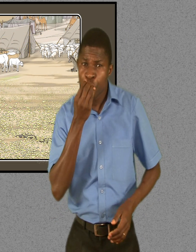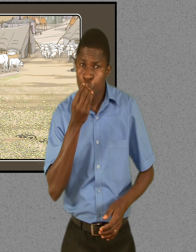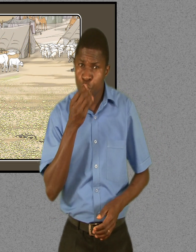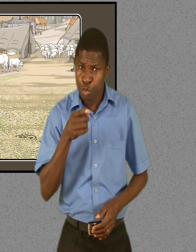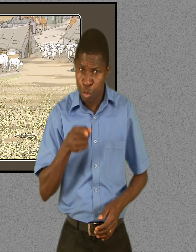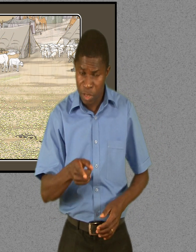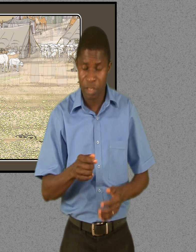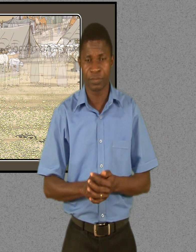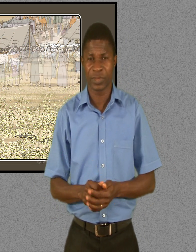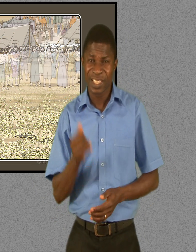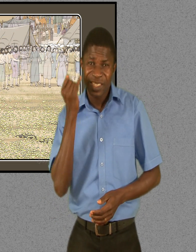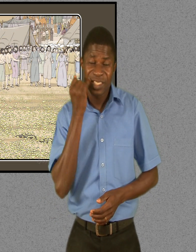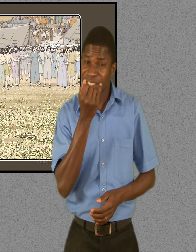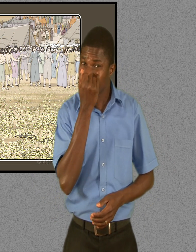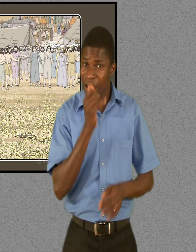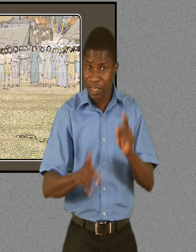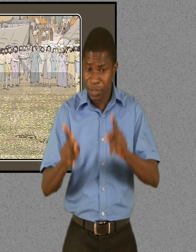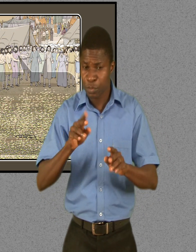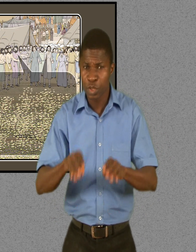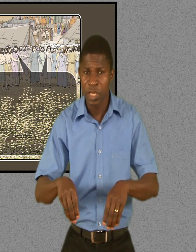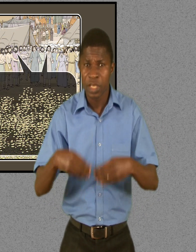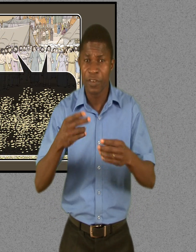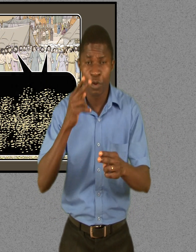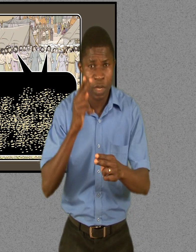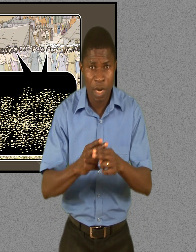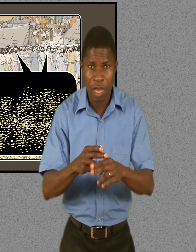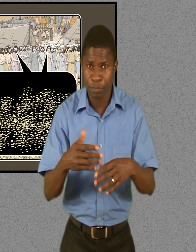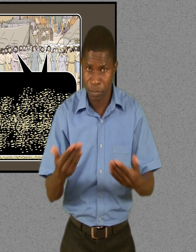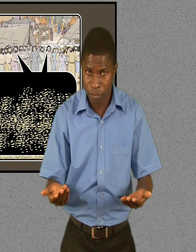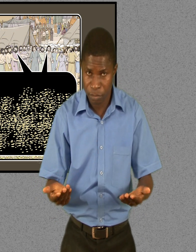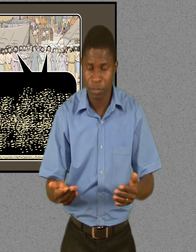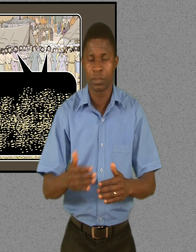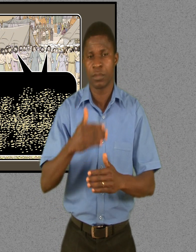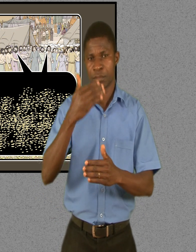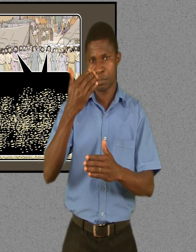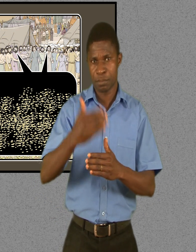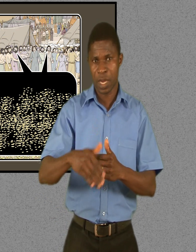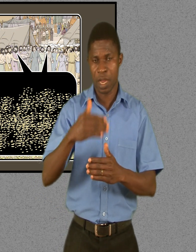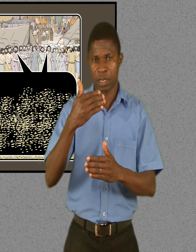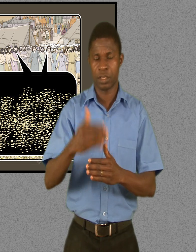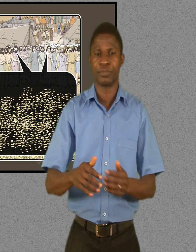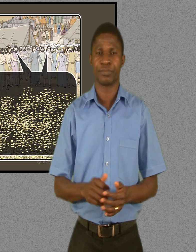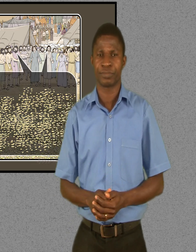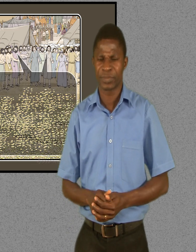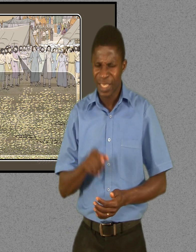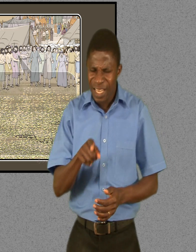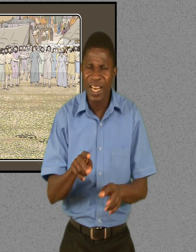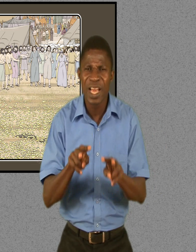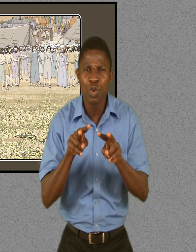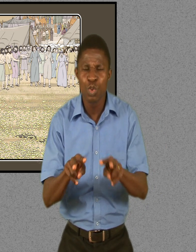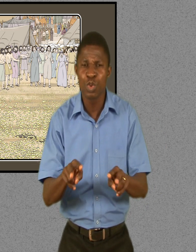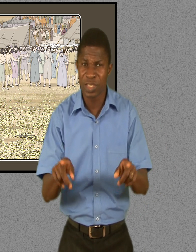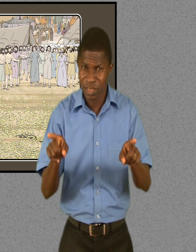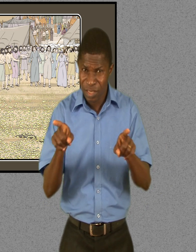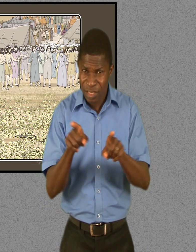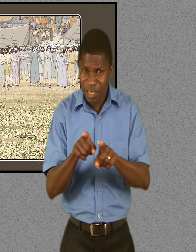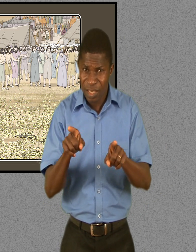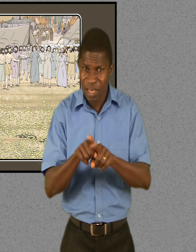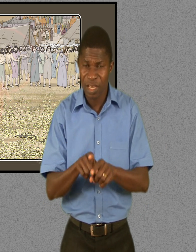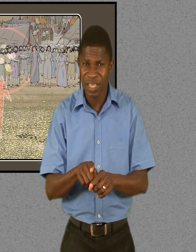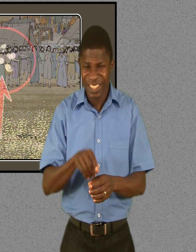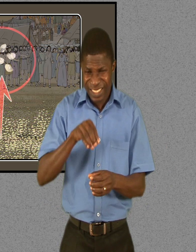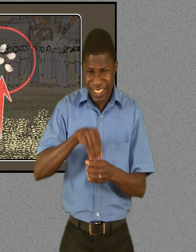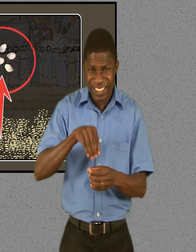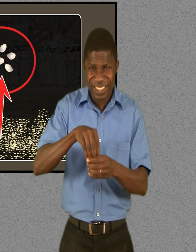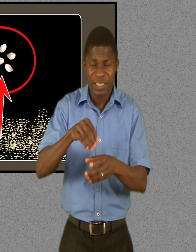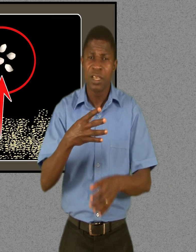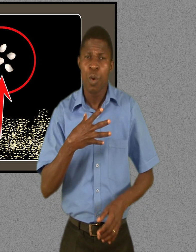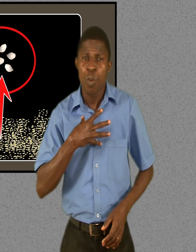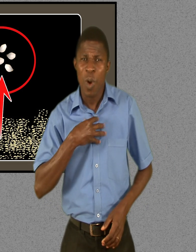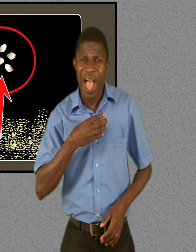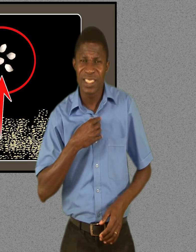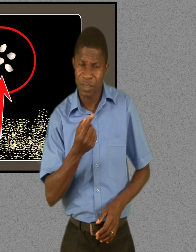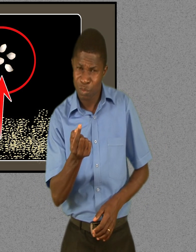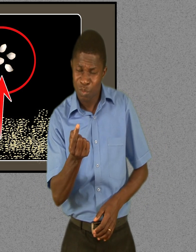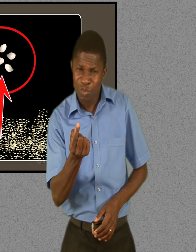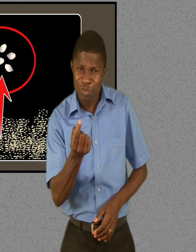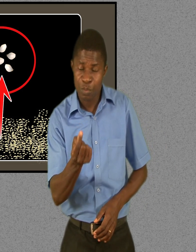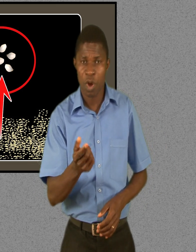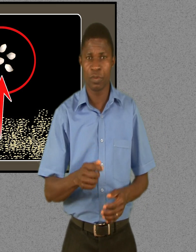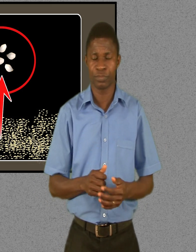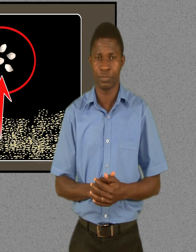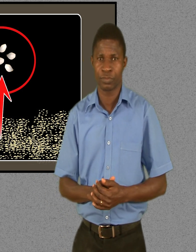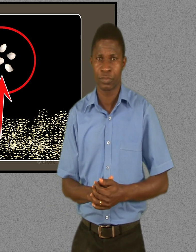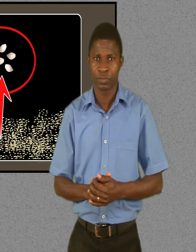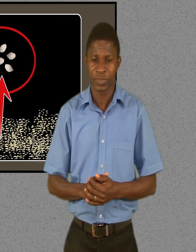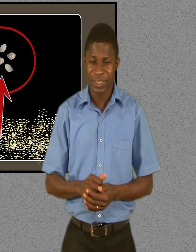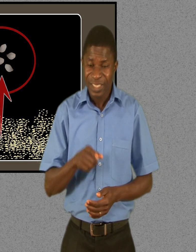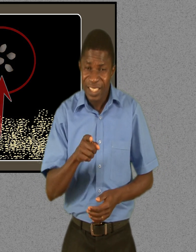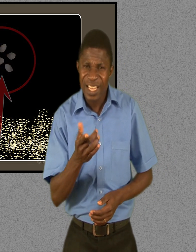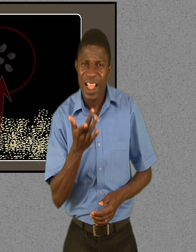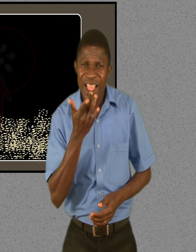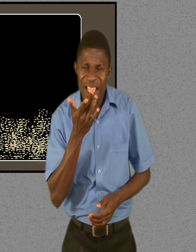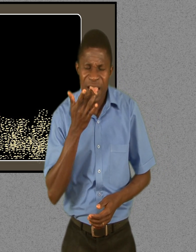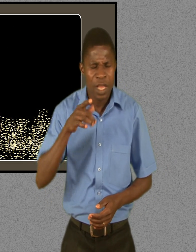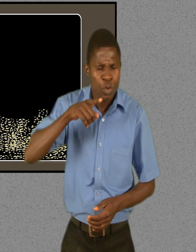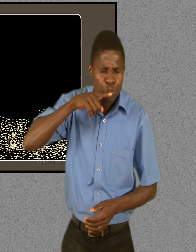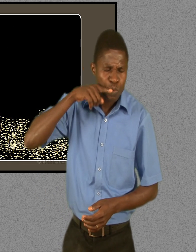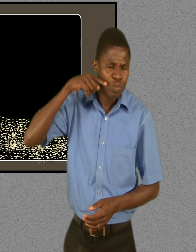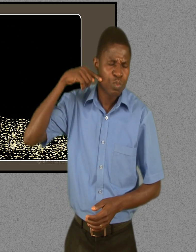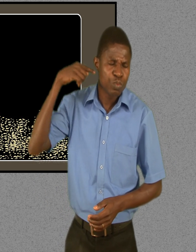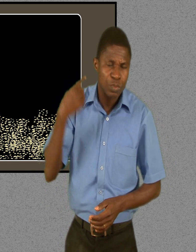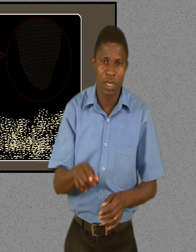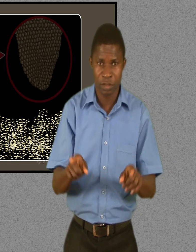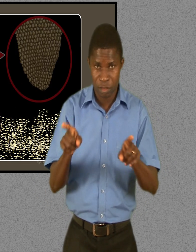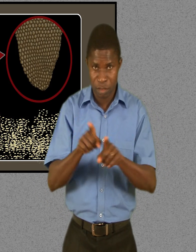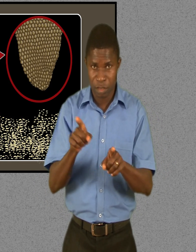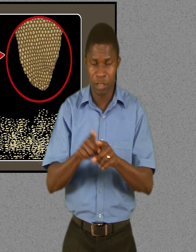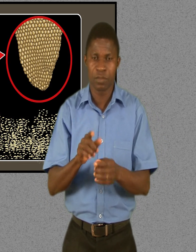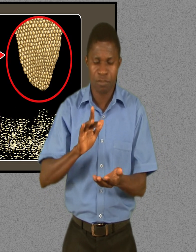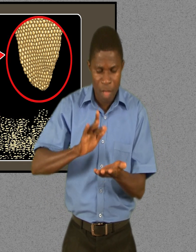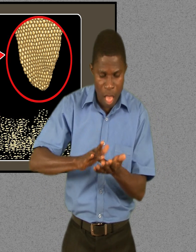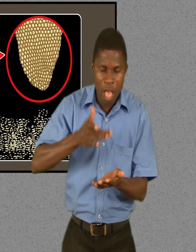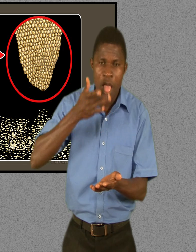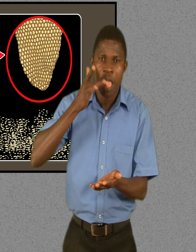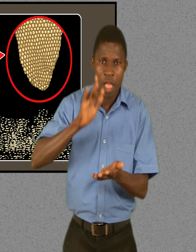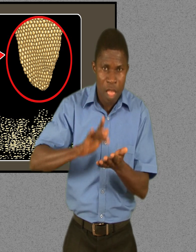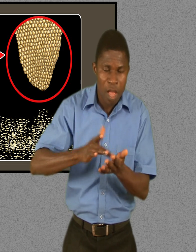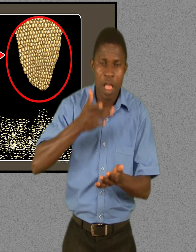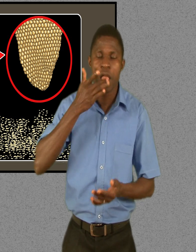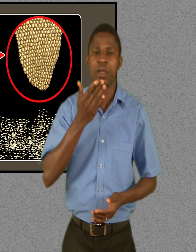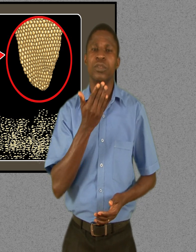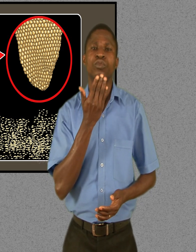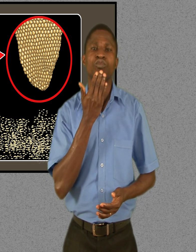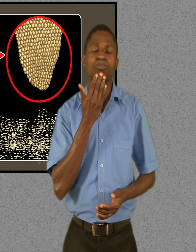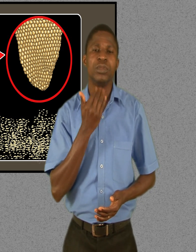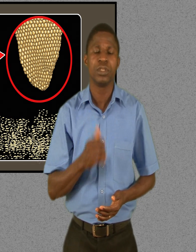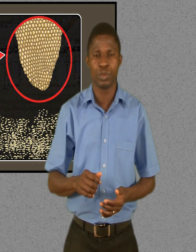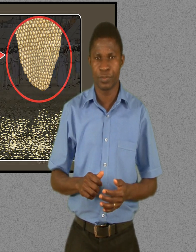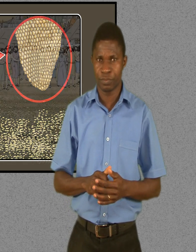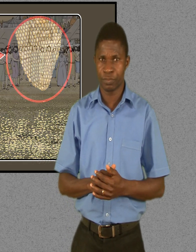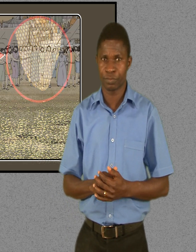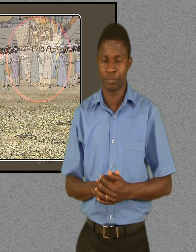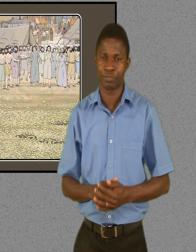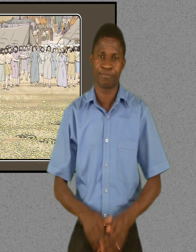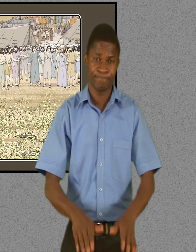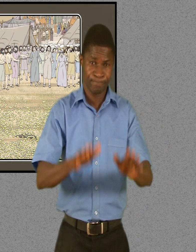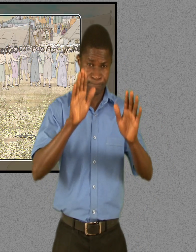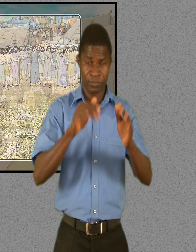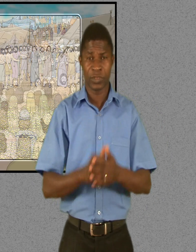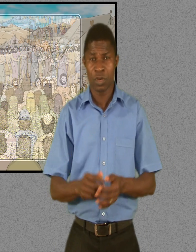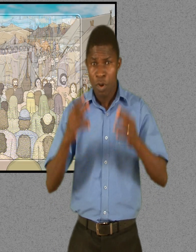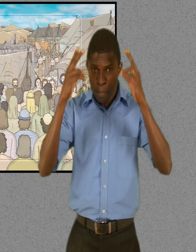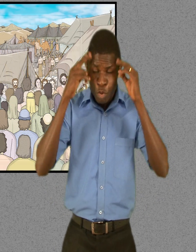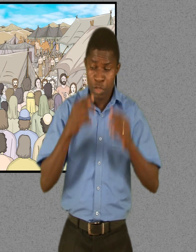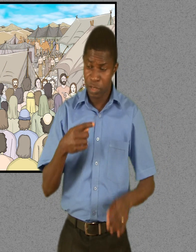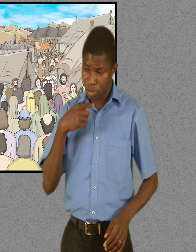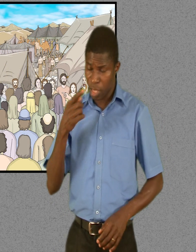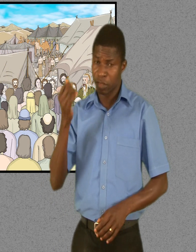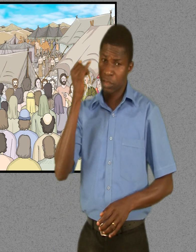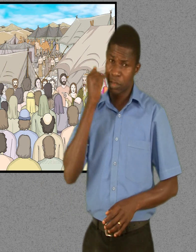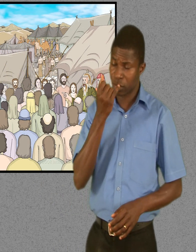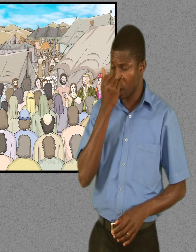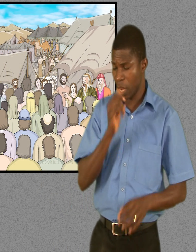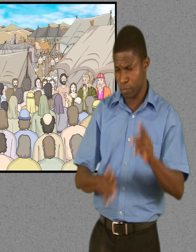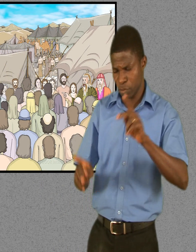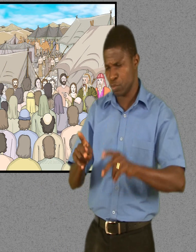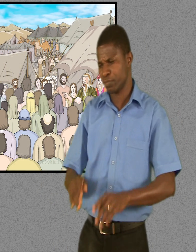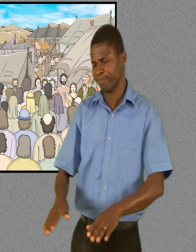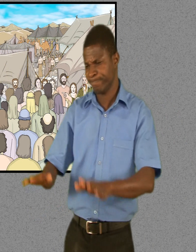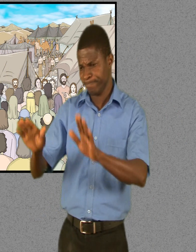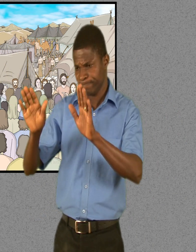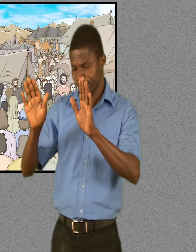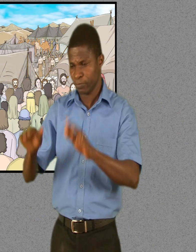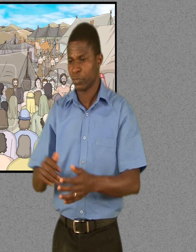Now the house of Israel called the bread manna. It was white like coriander seed and tasted like wafers made with honey.